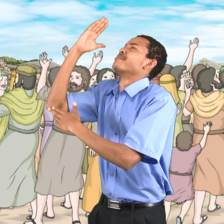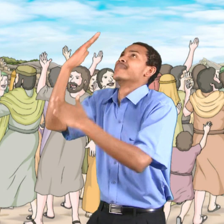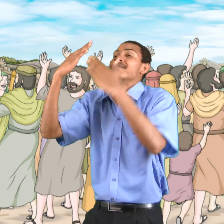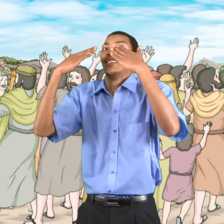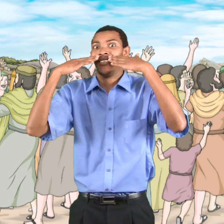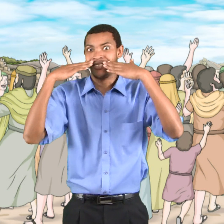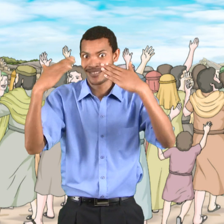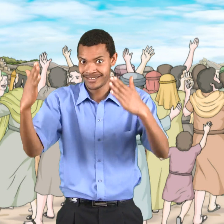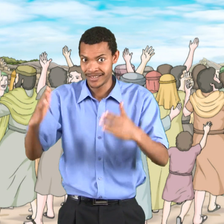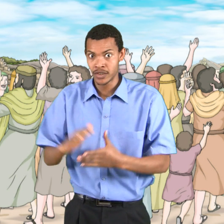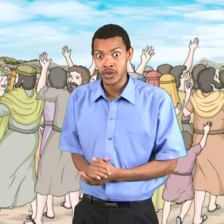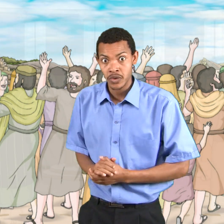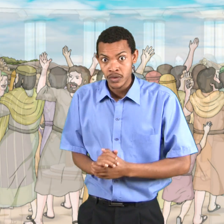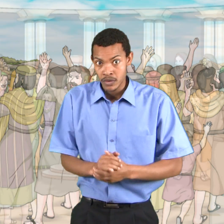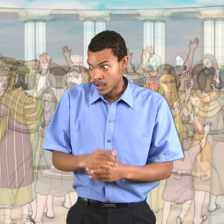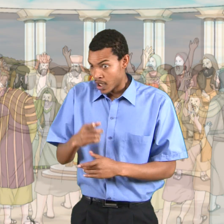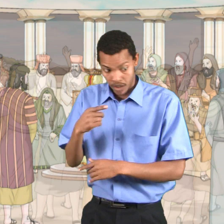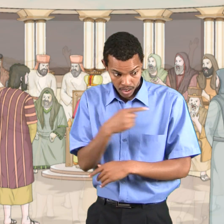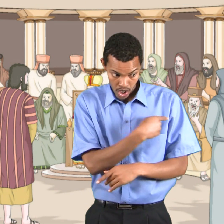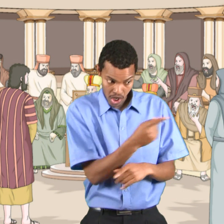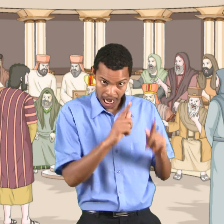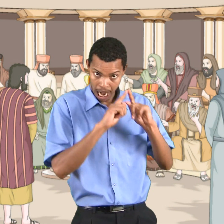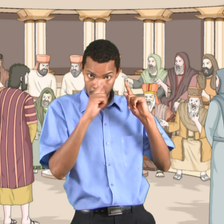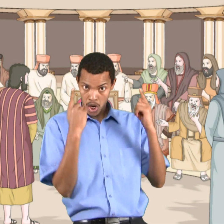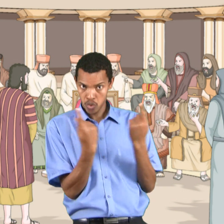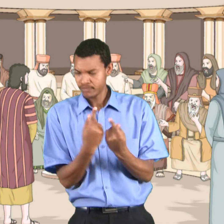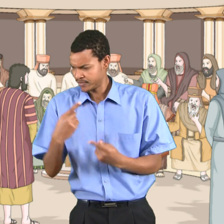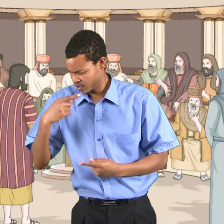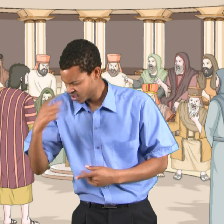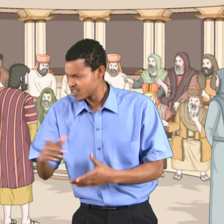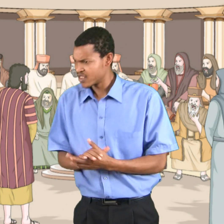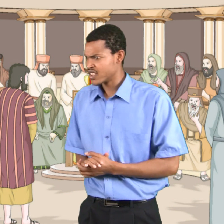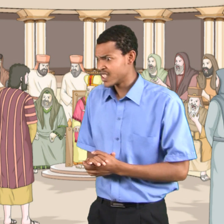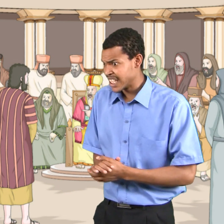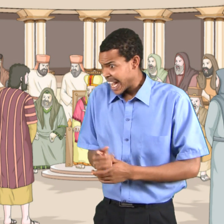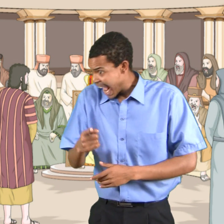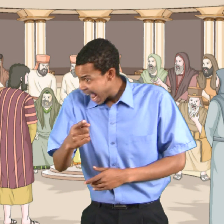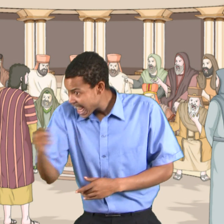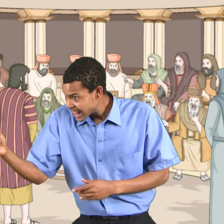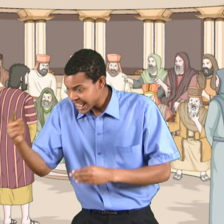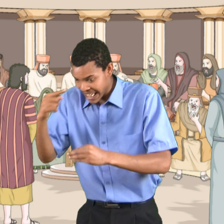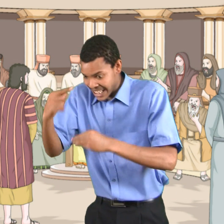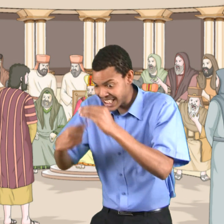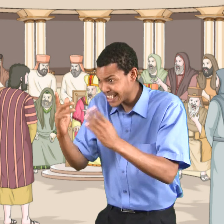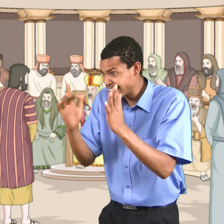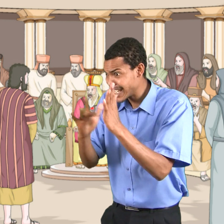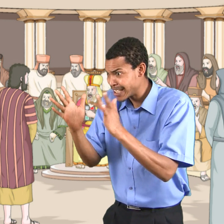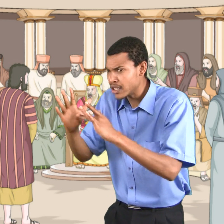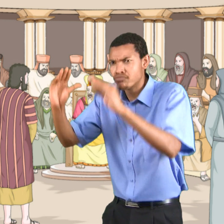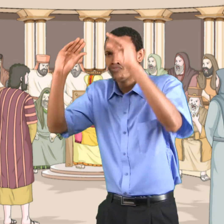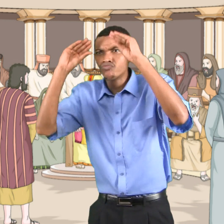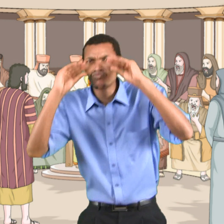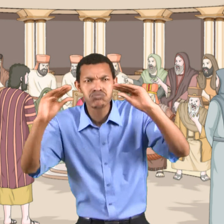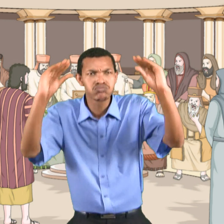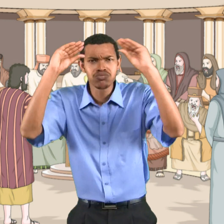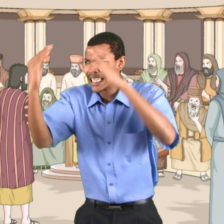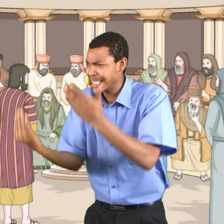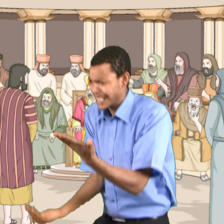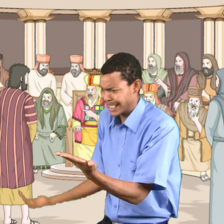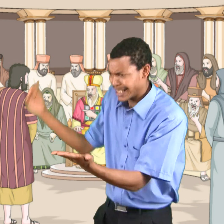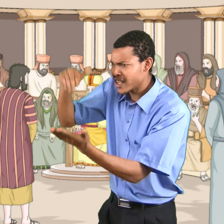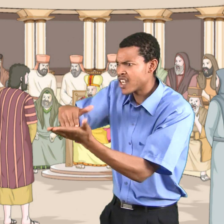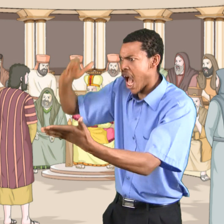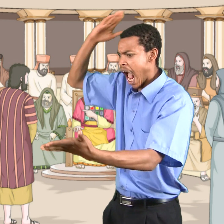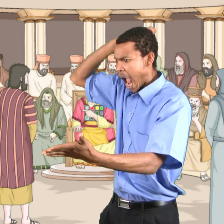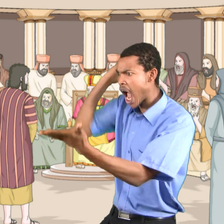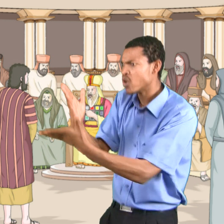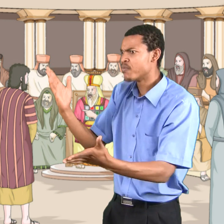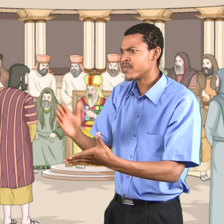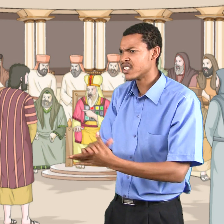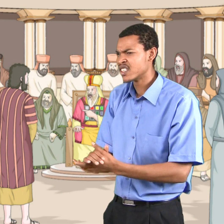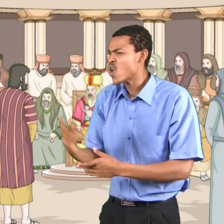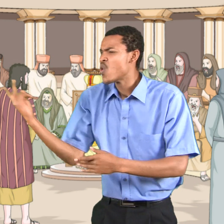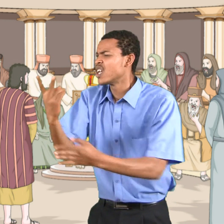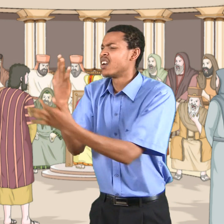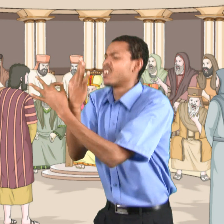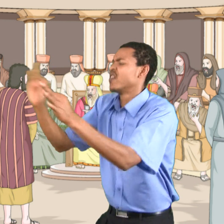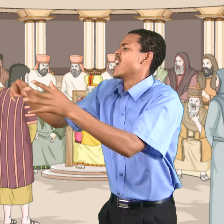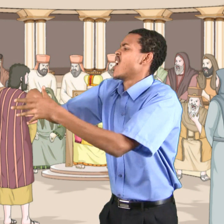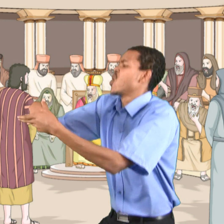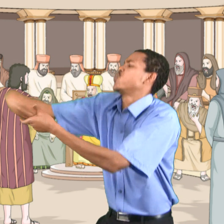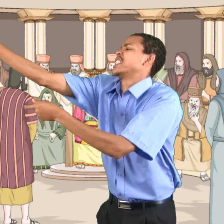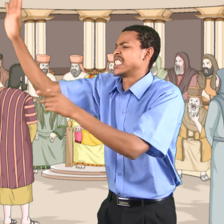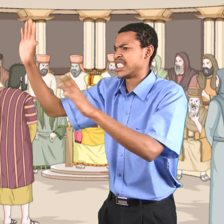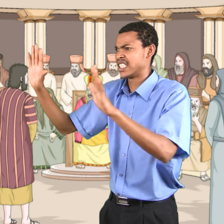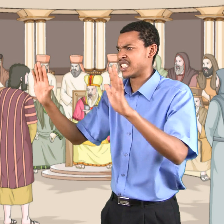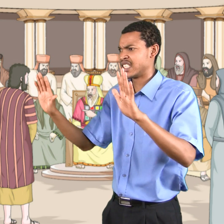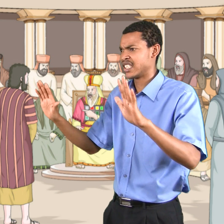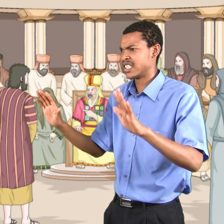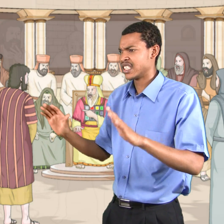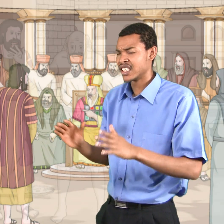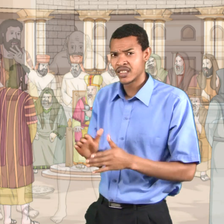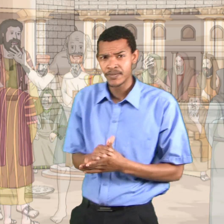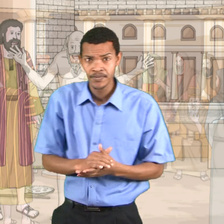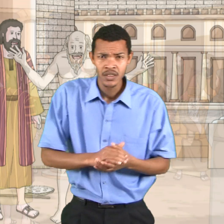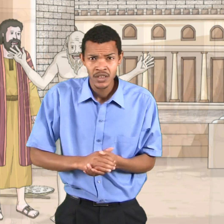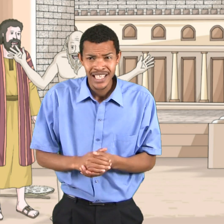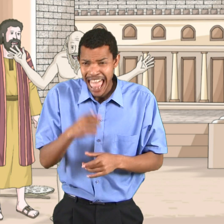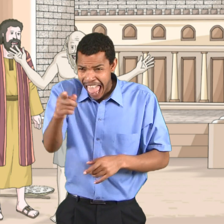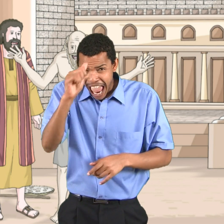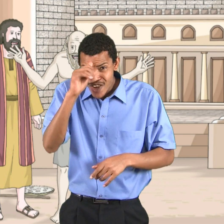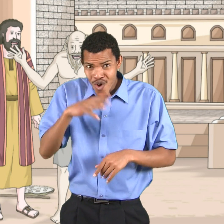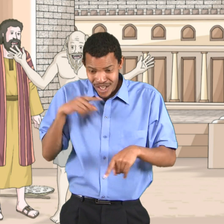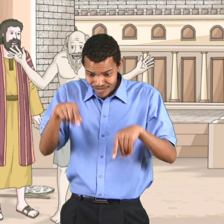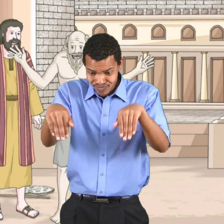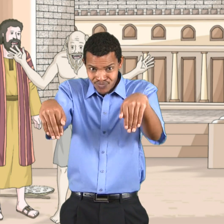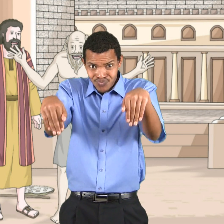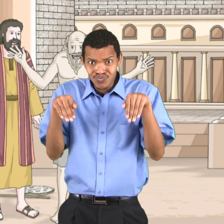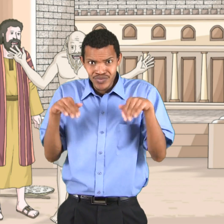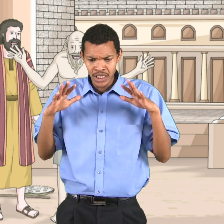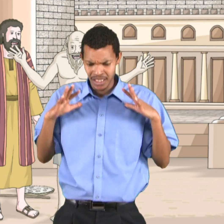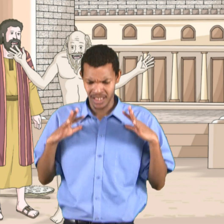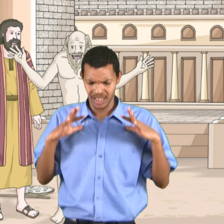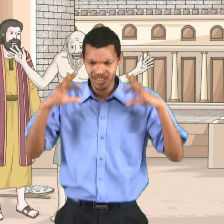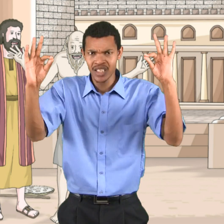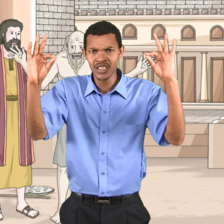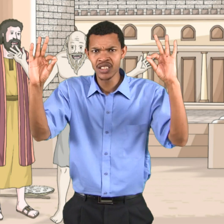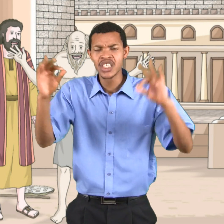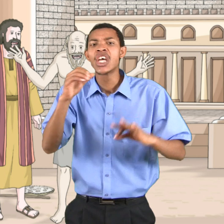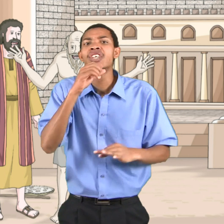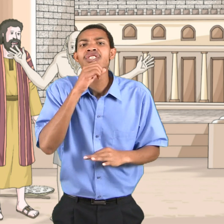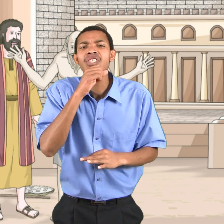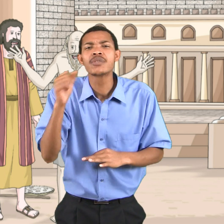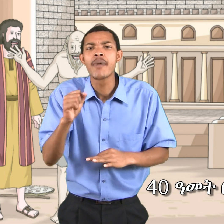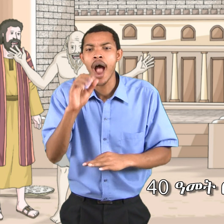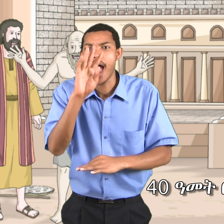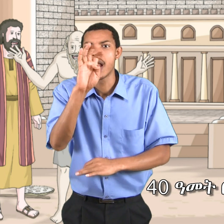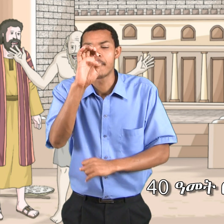For the man who was miraculously healed was over forty years old.